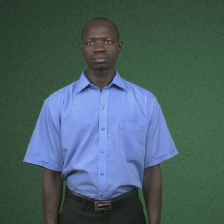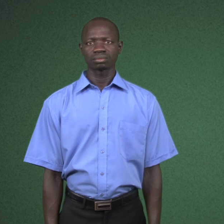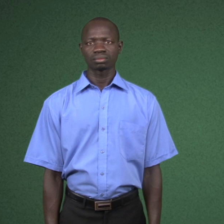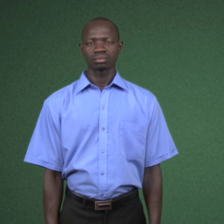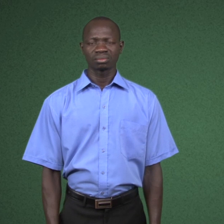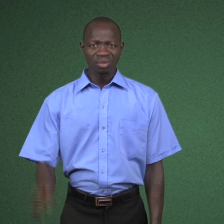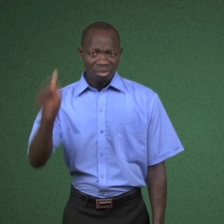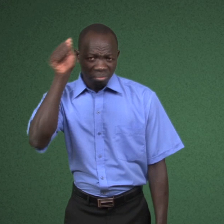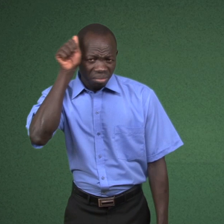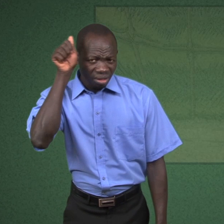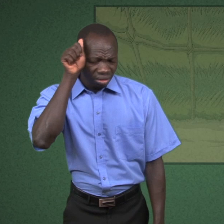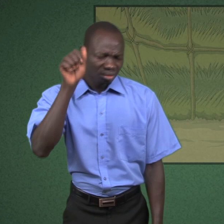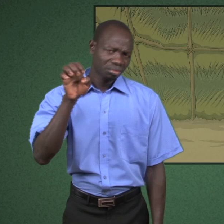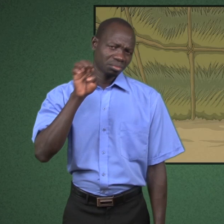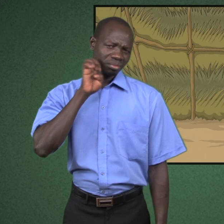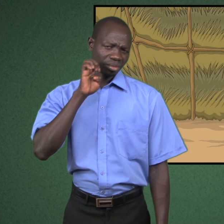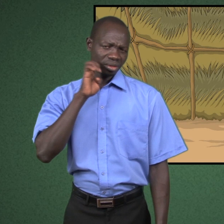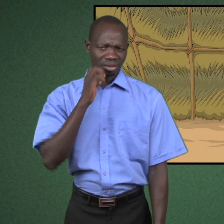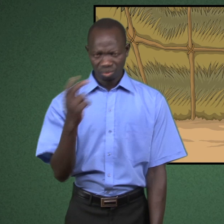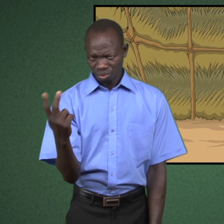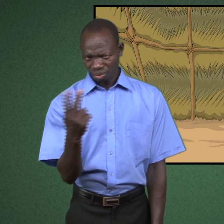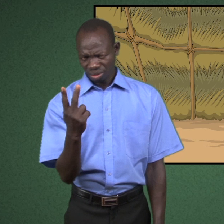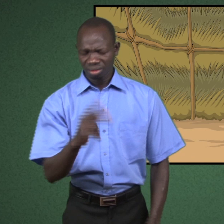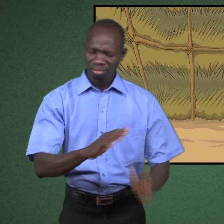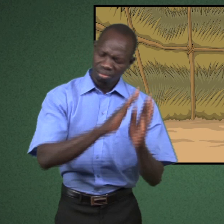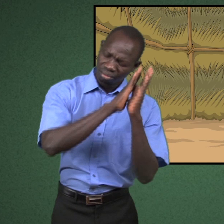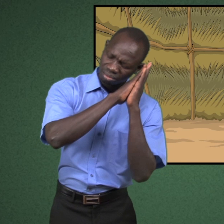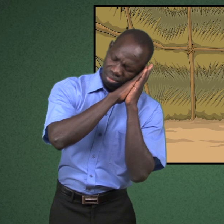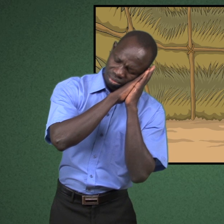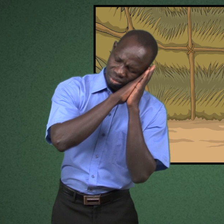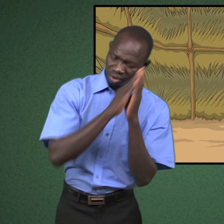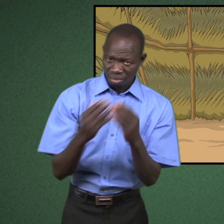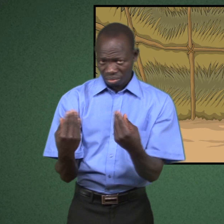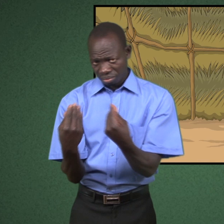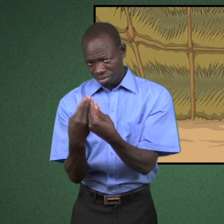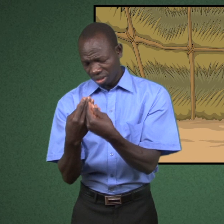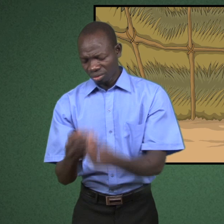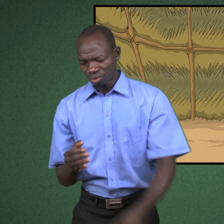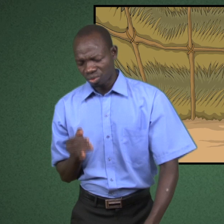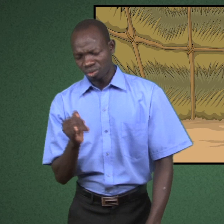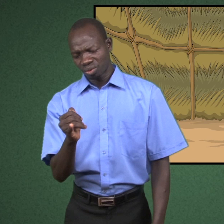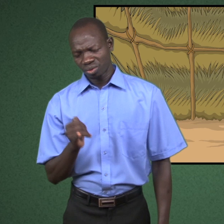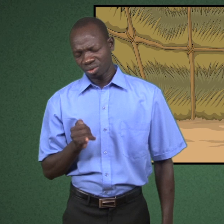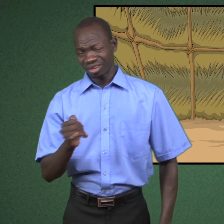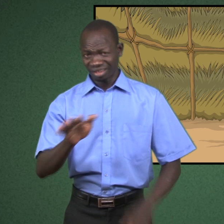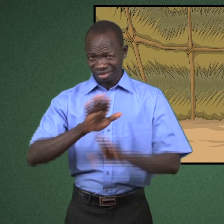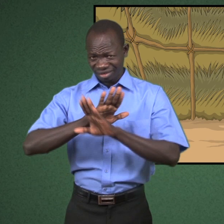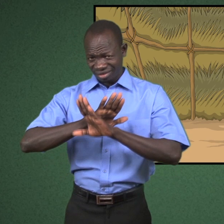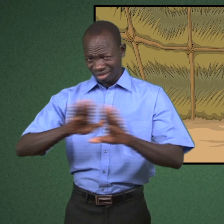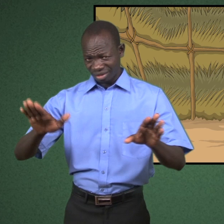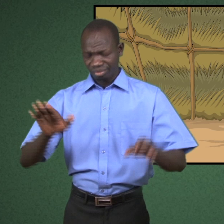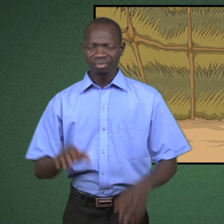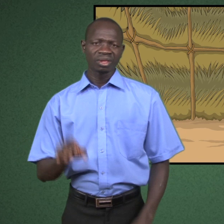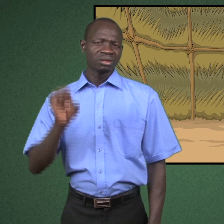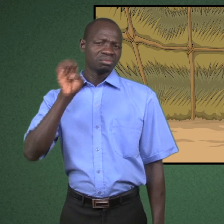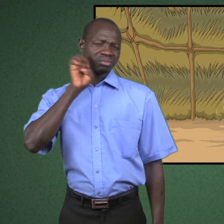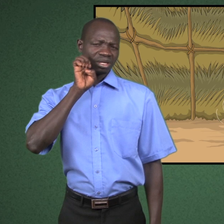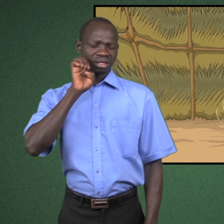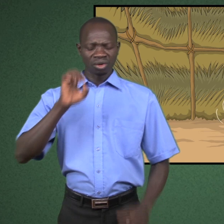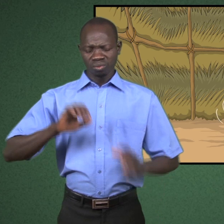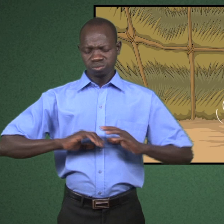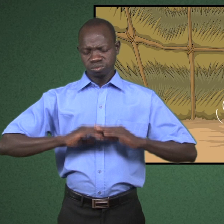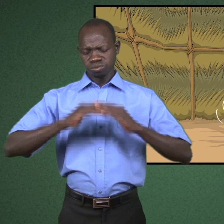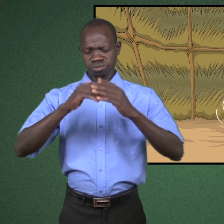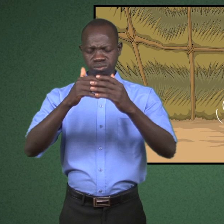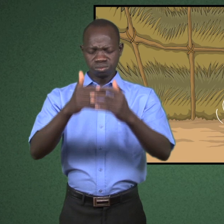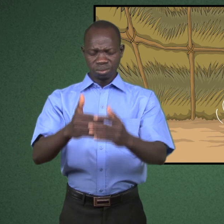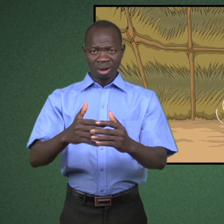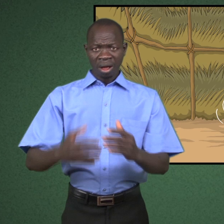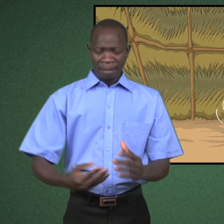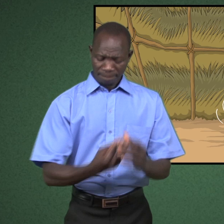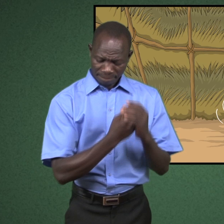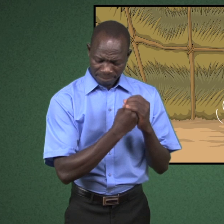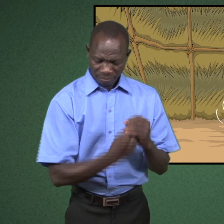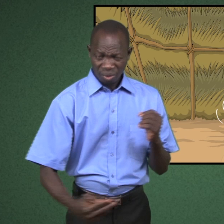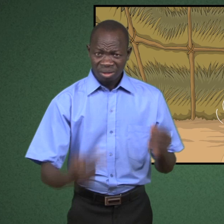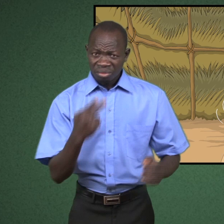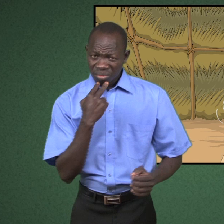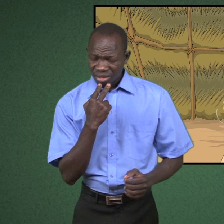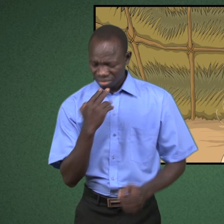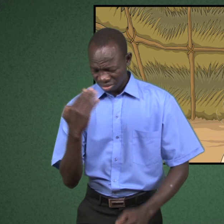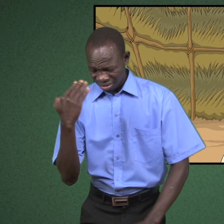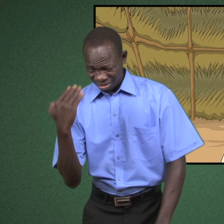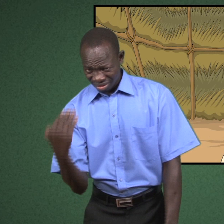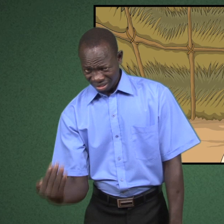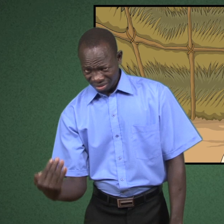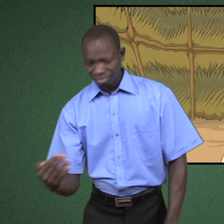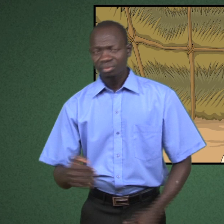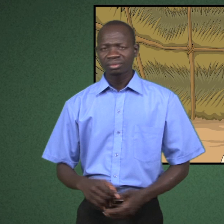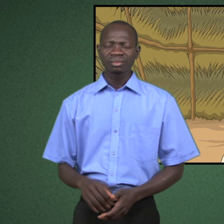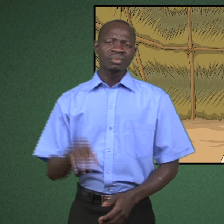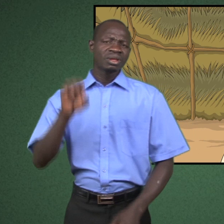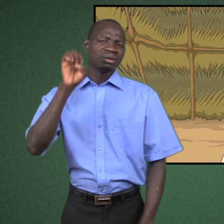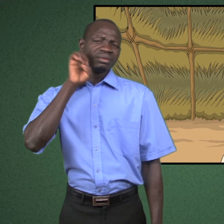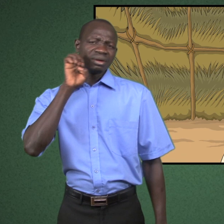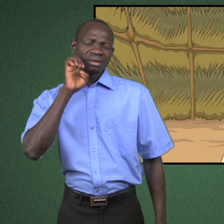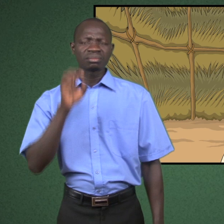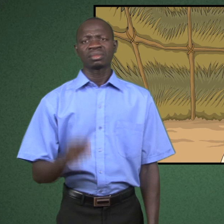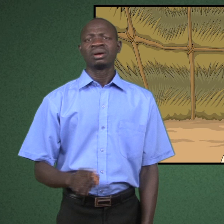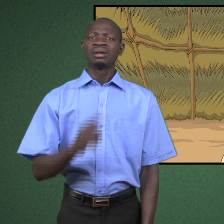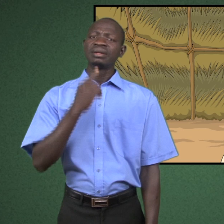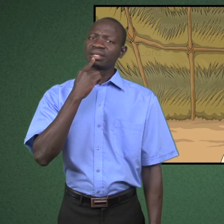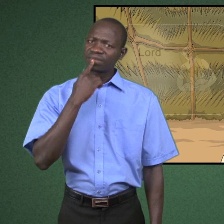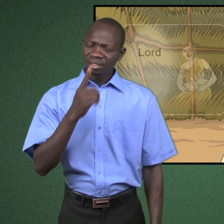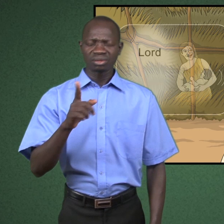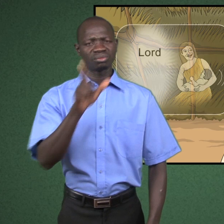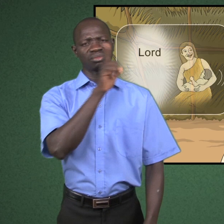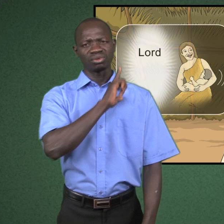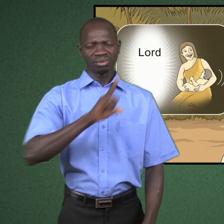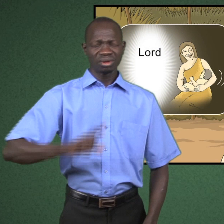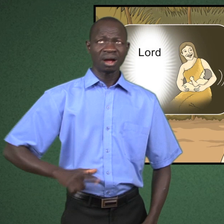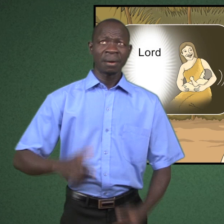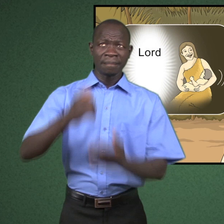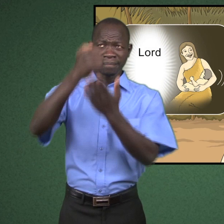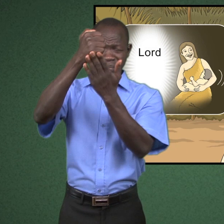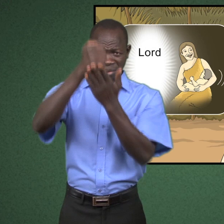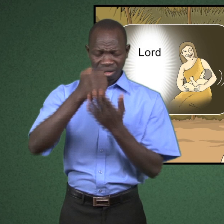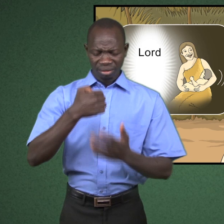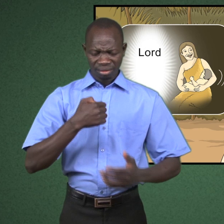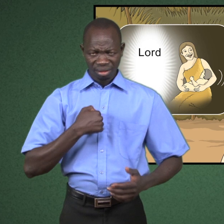And Adam had relations with his wife Eve, and she conceived and gave birth to Cain.